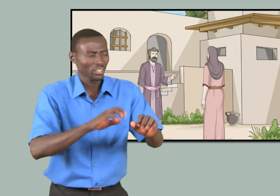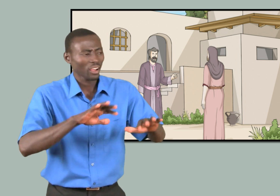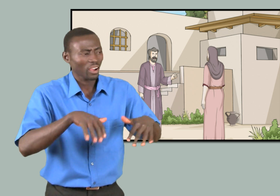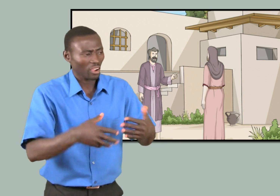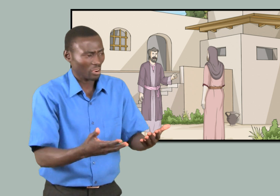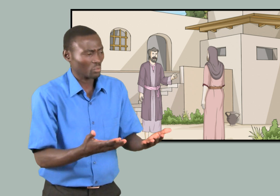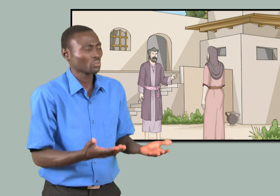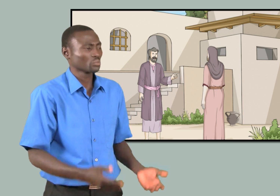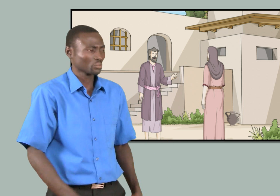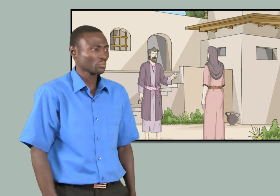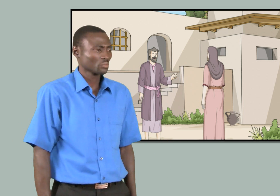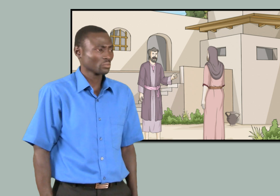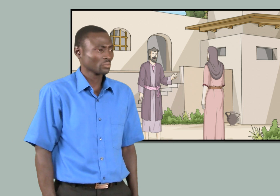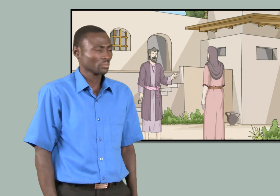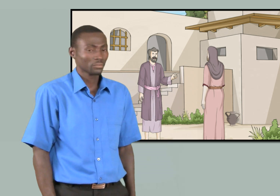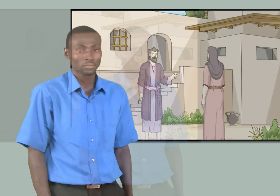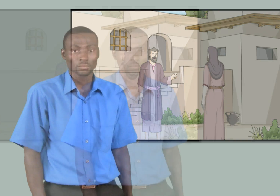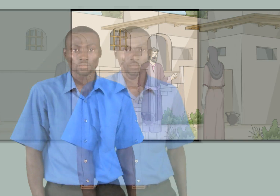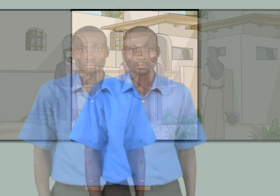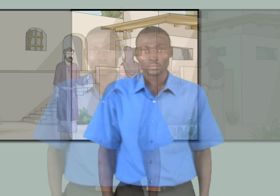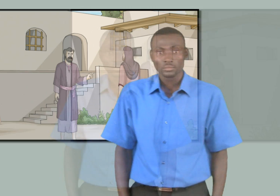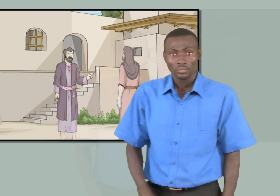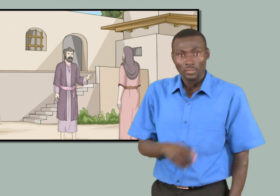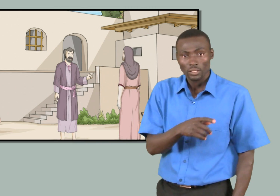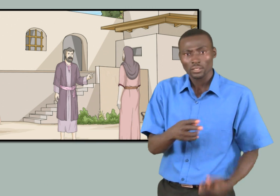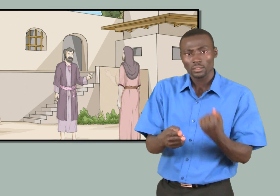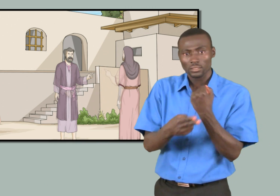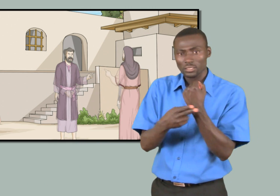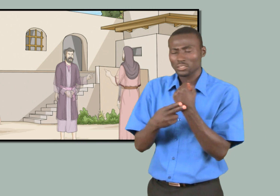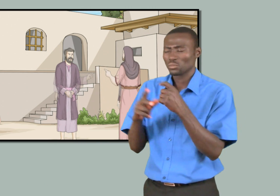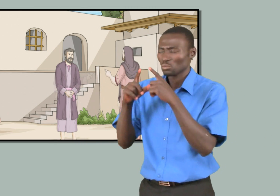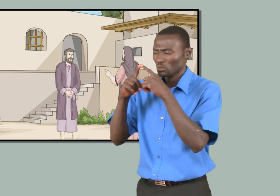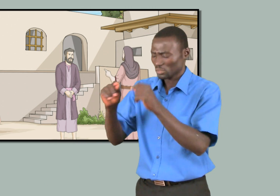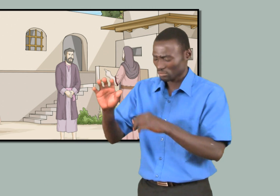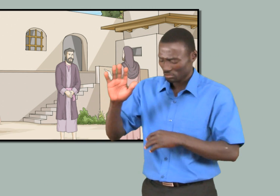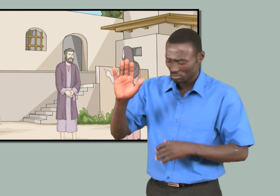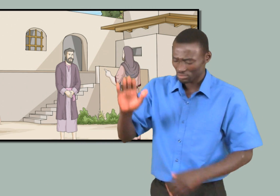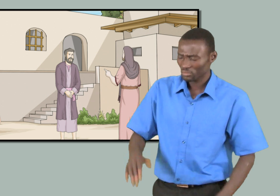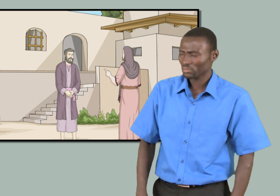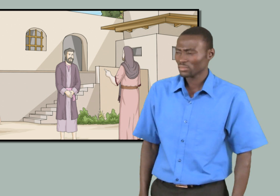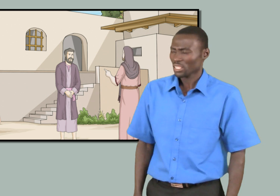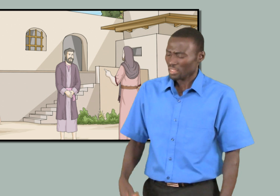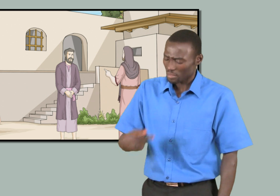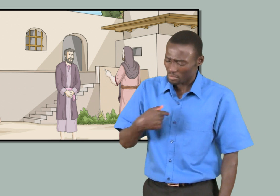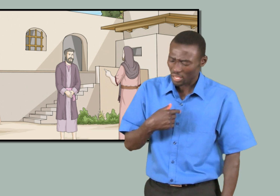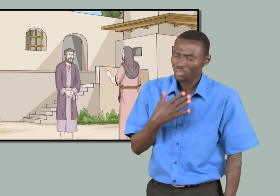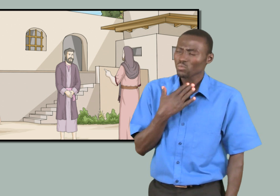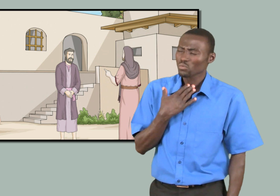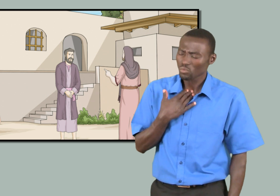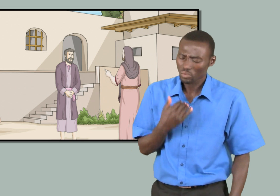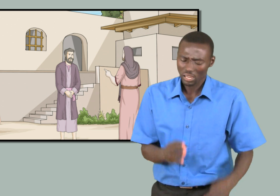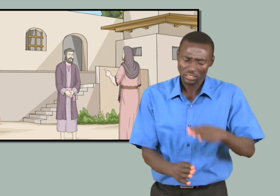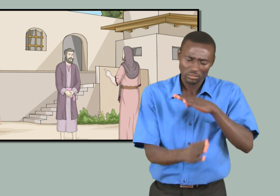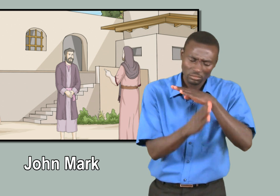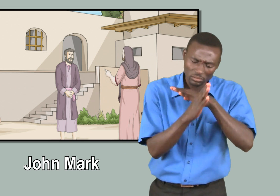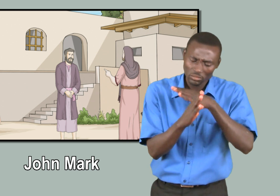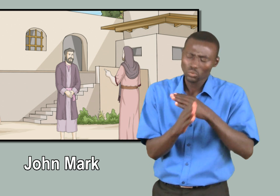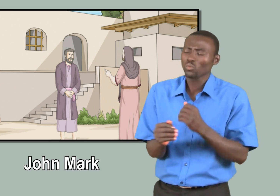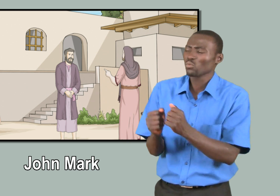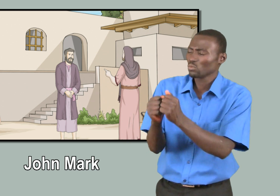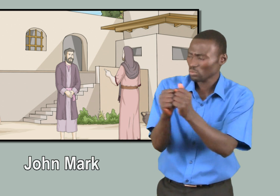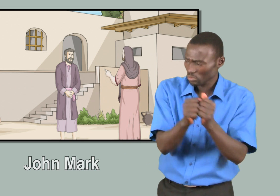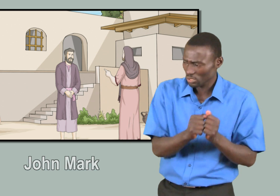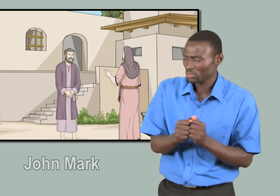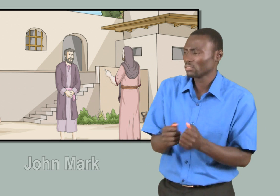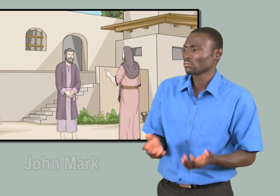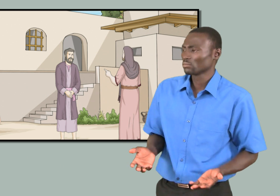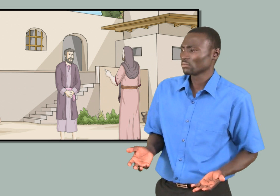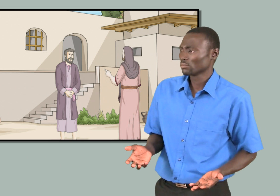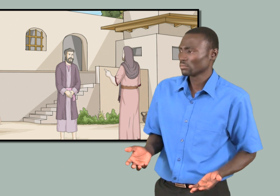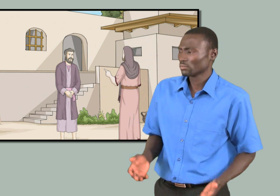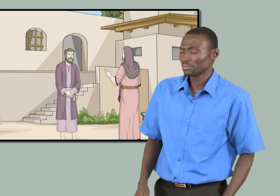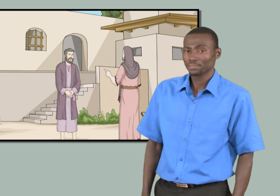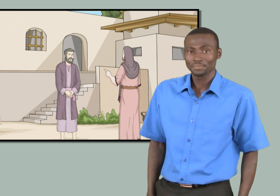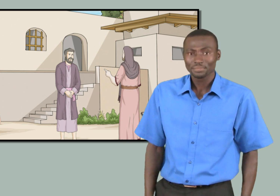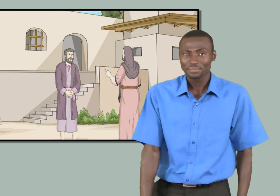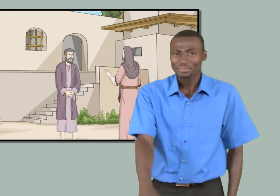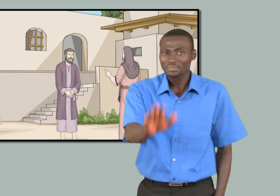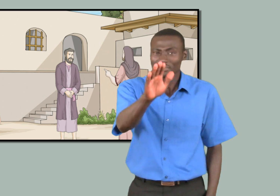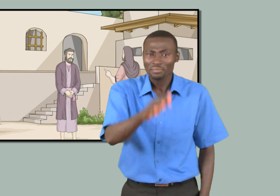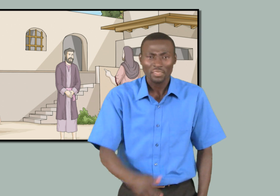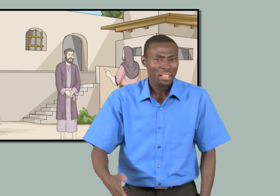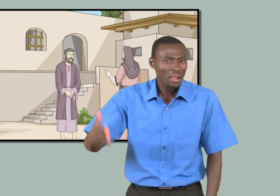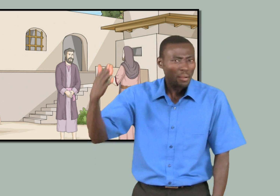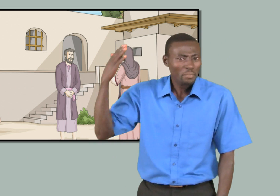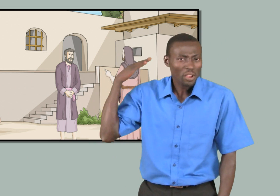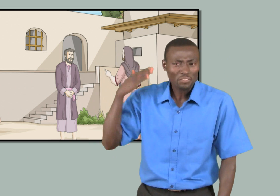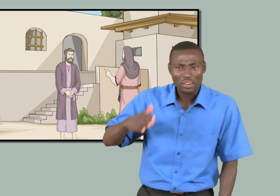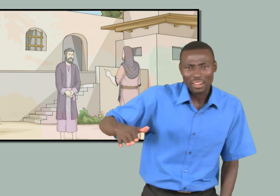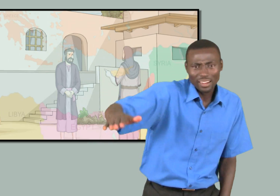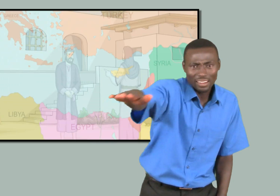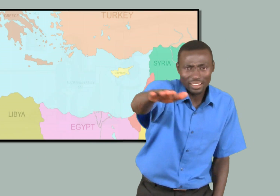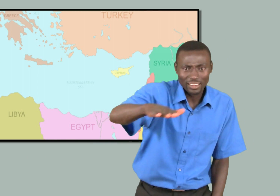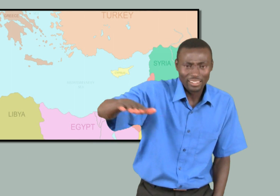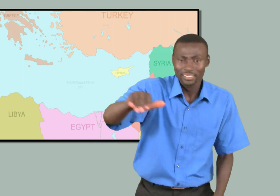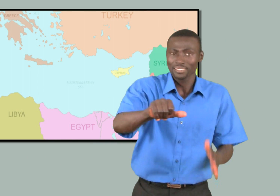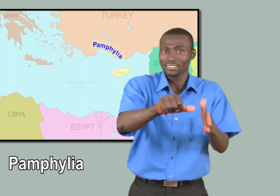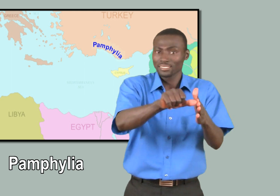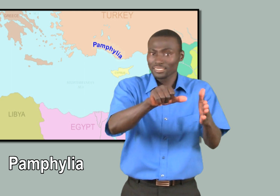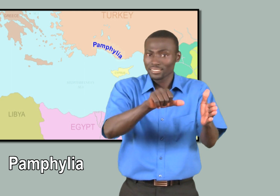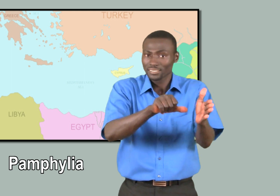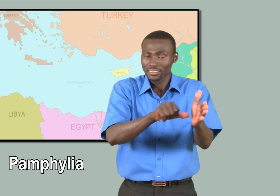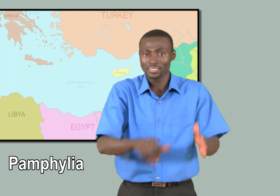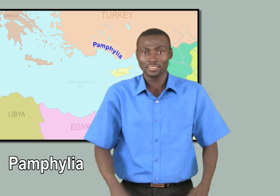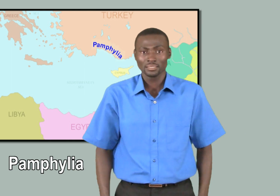Barnabas wanted to take John, also called Mark.